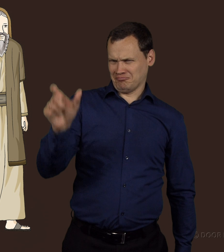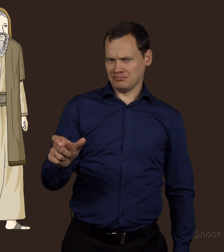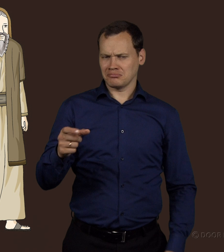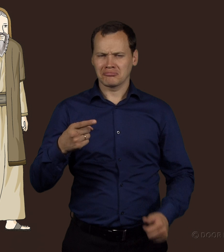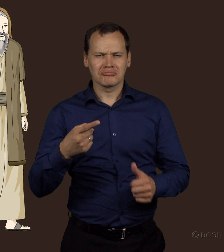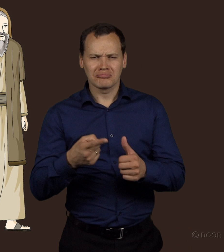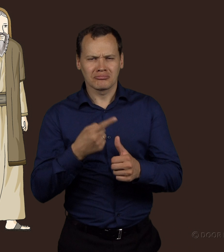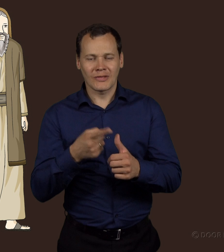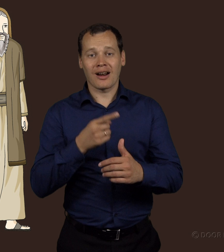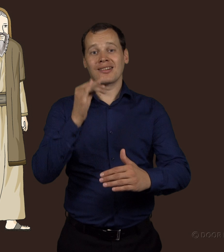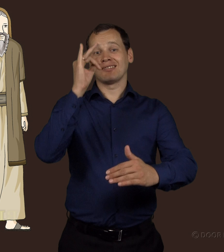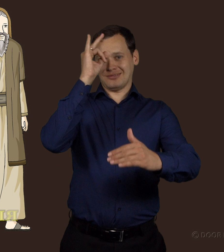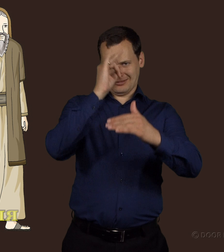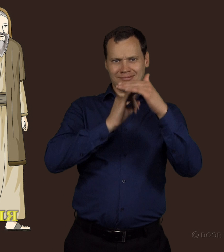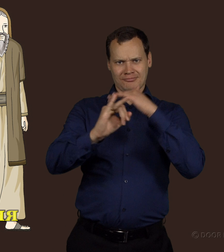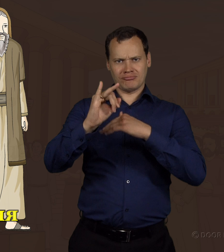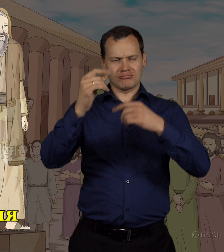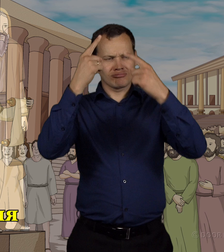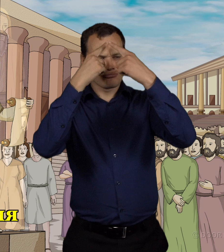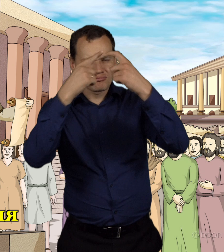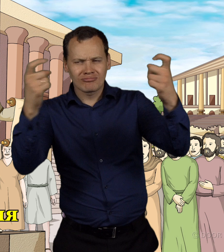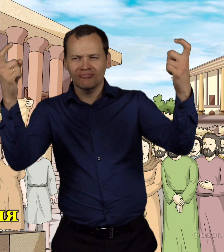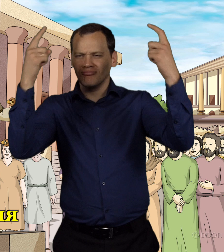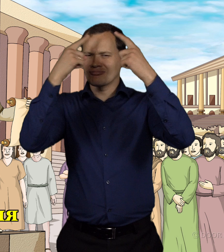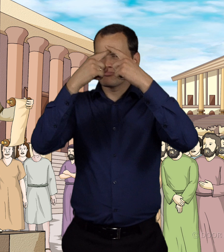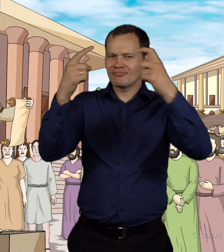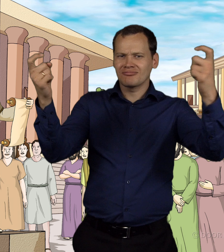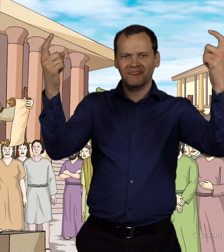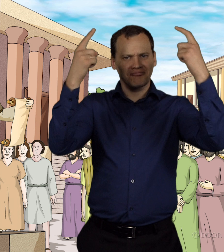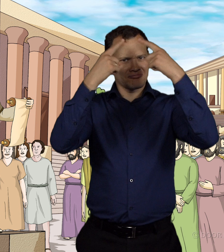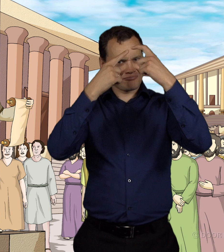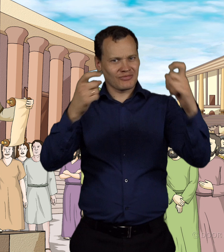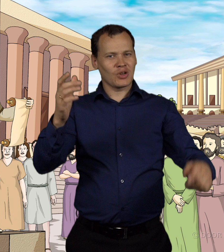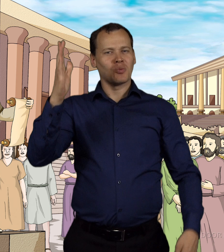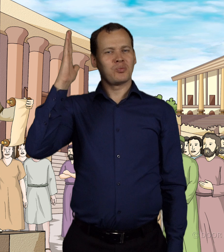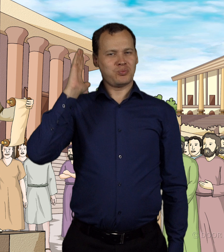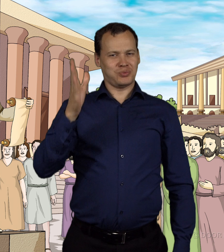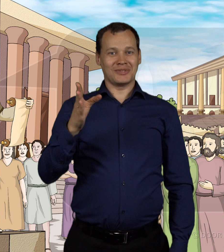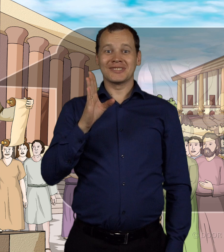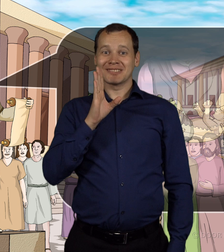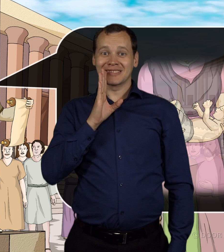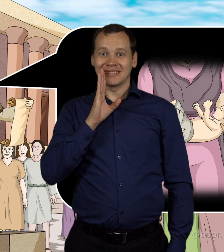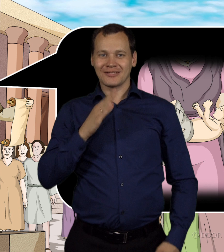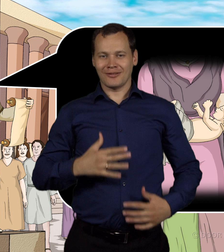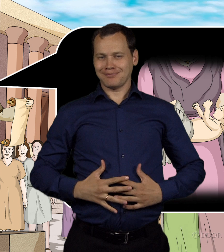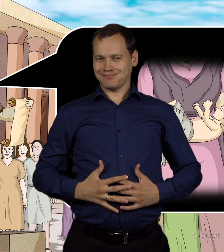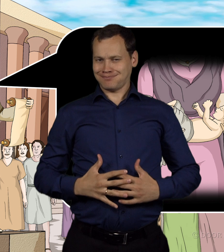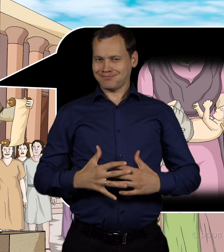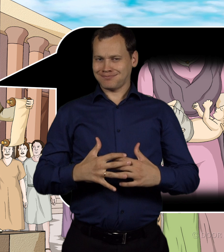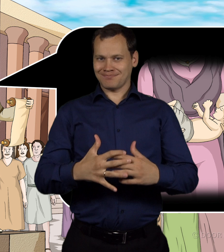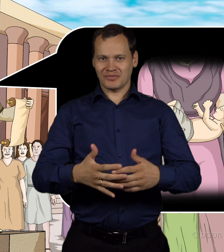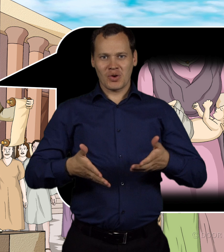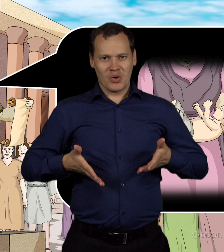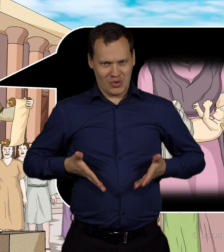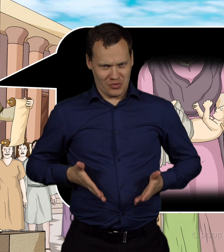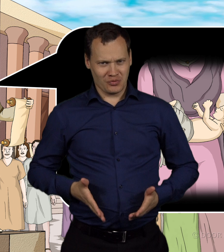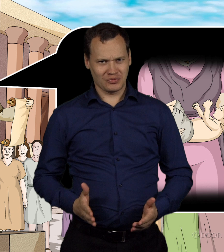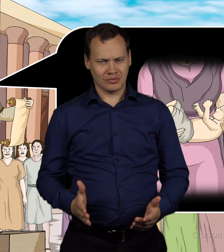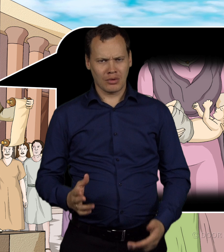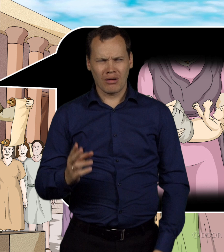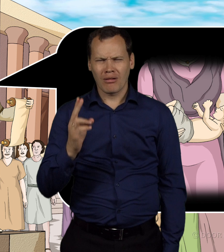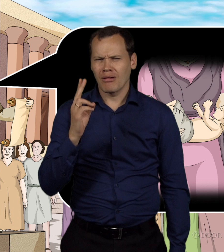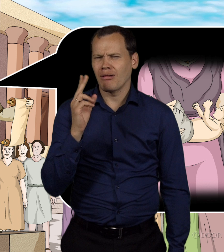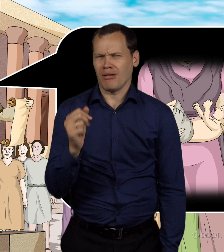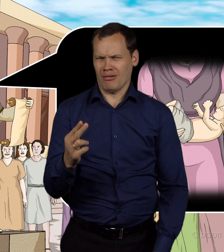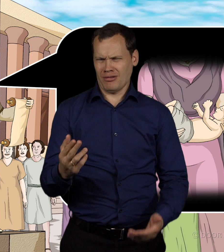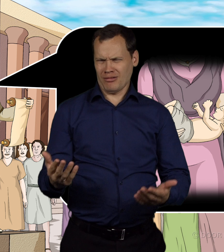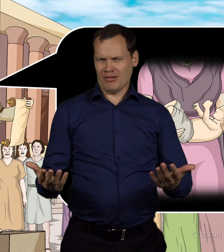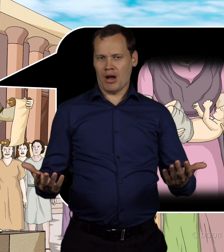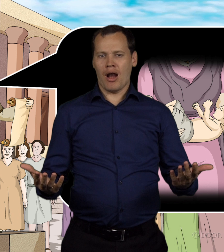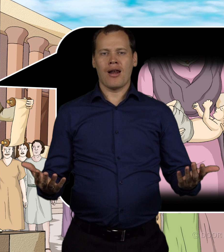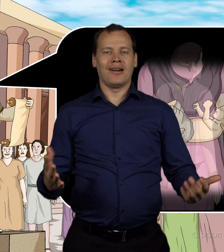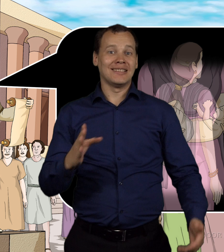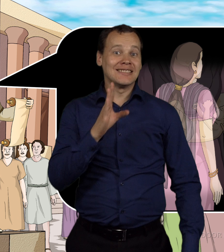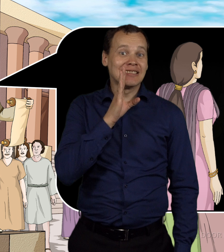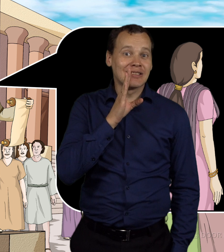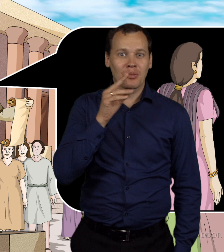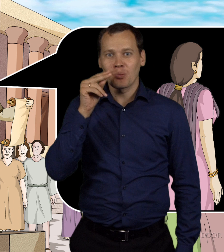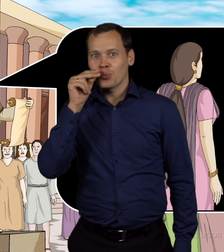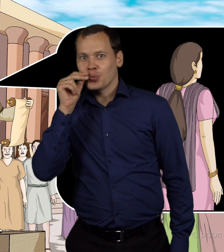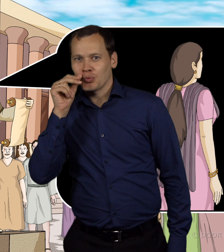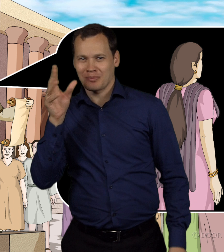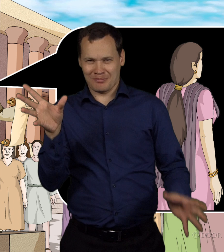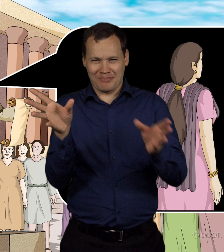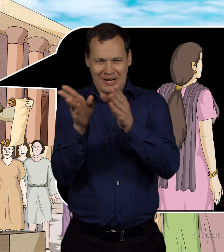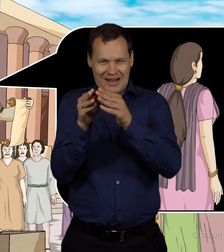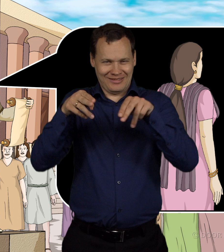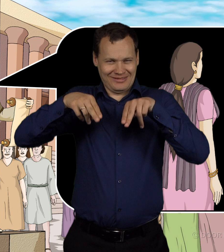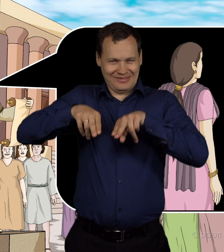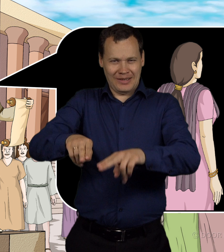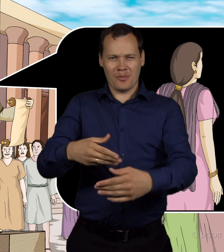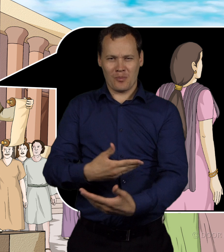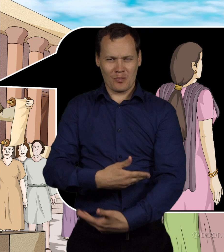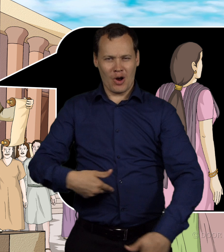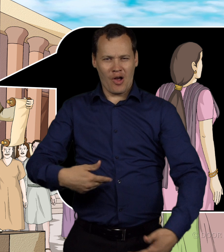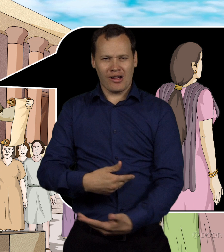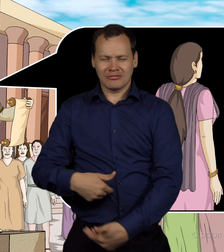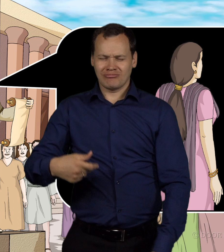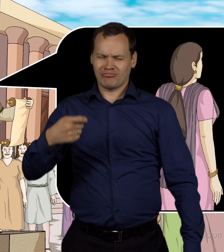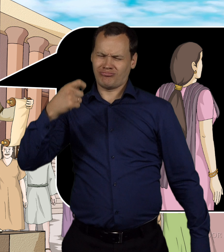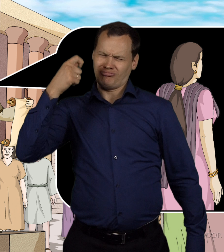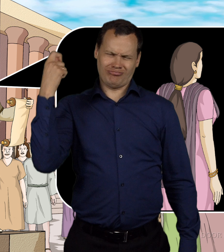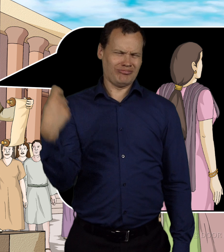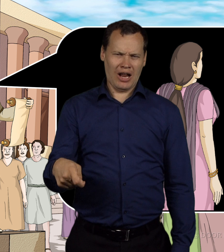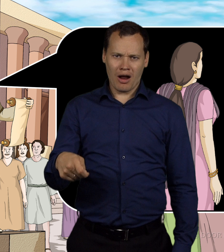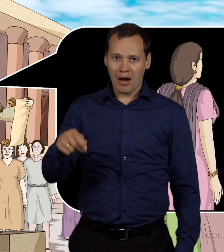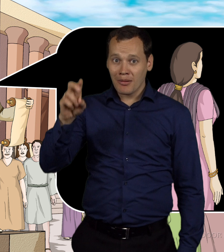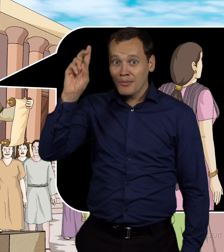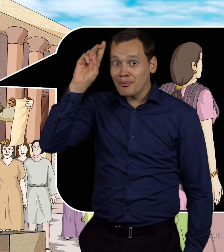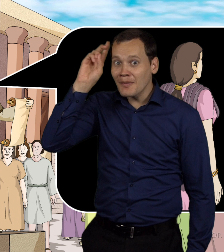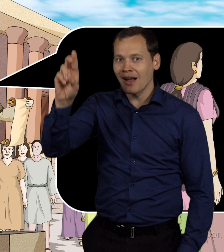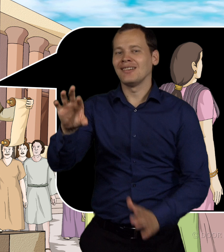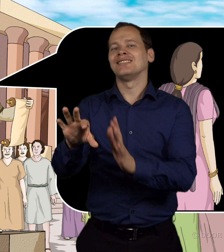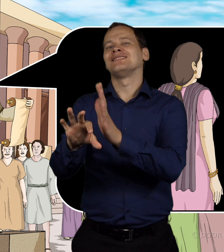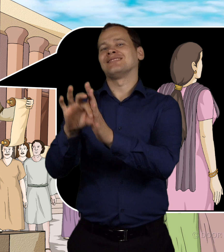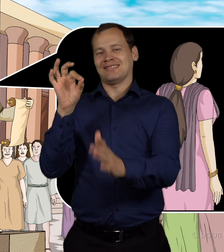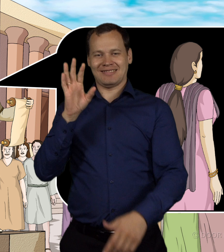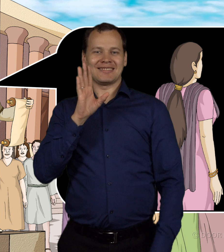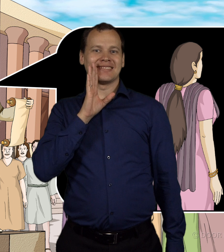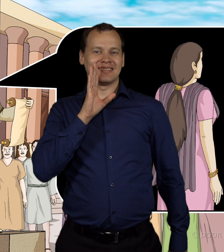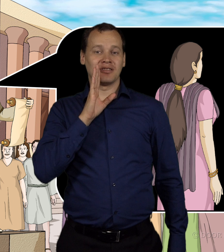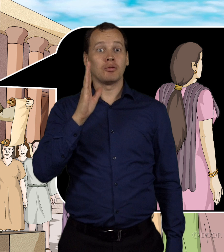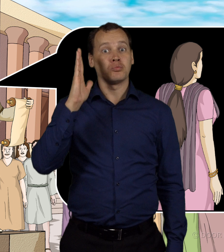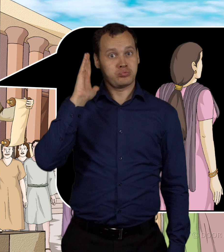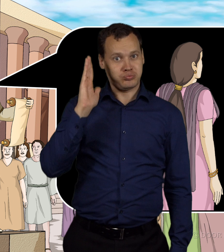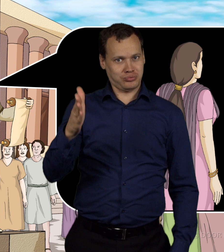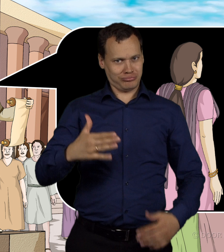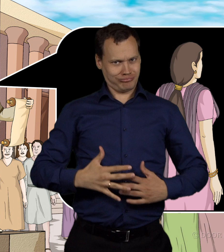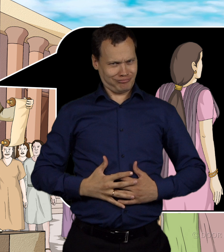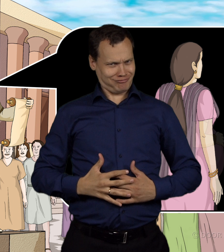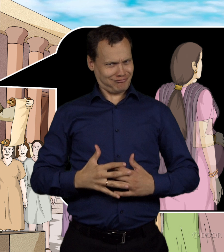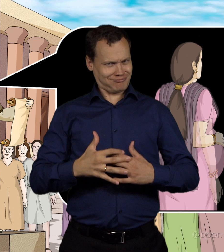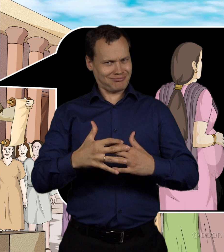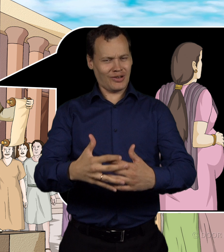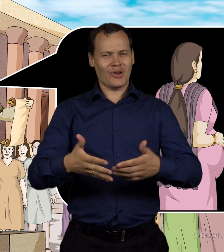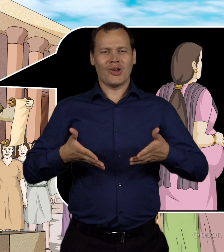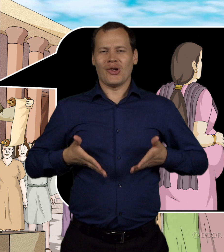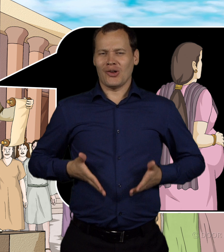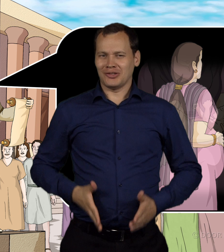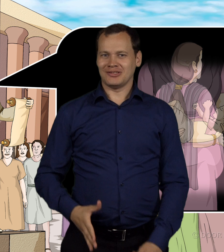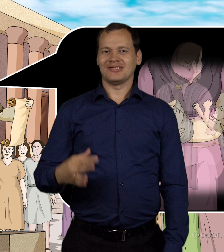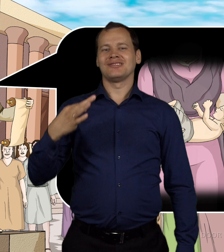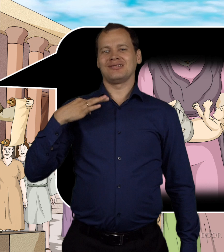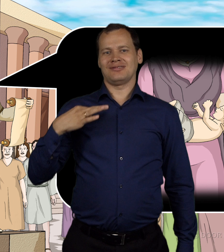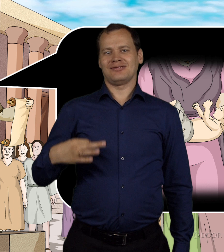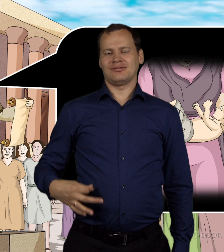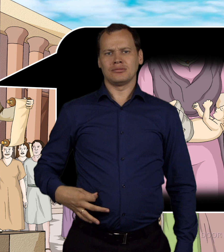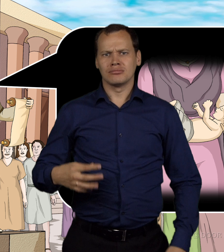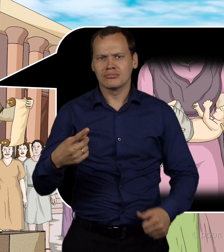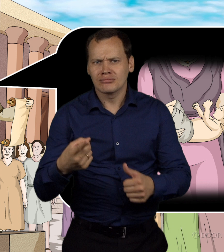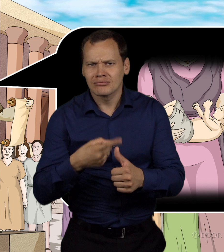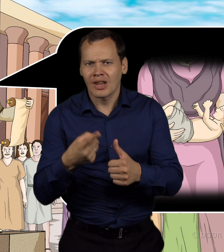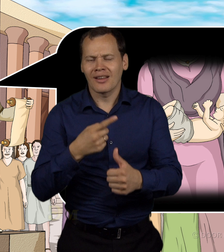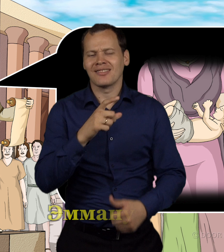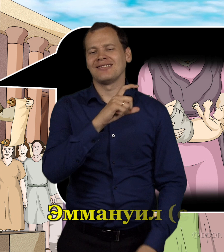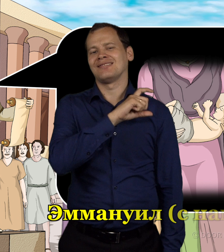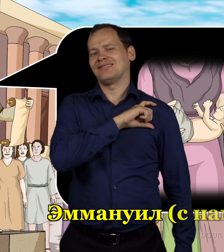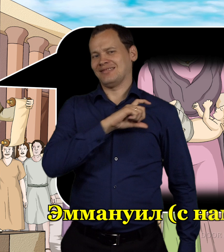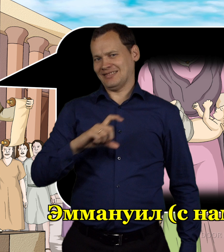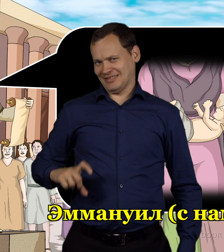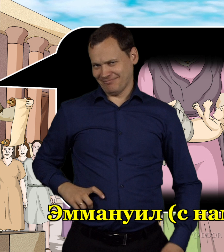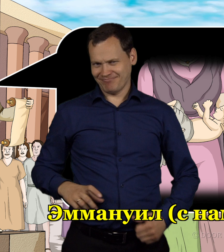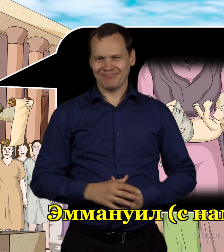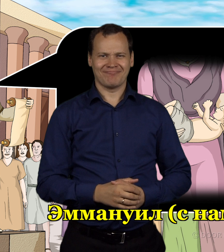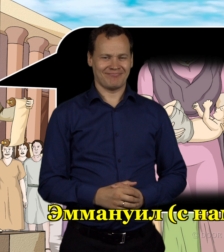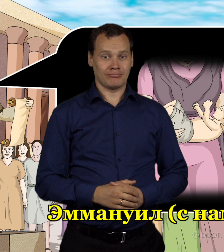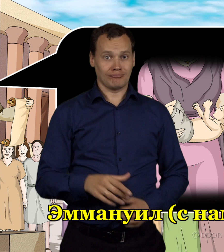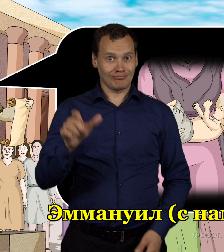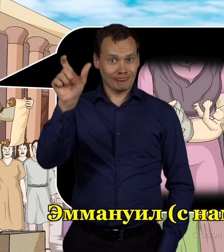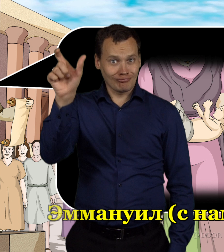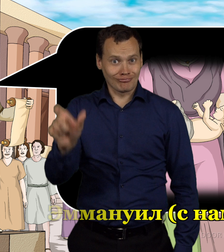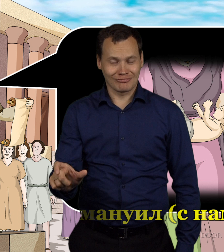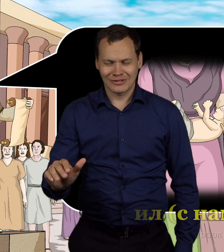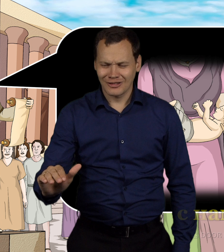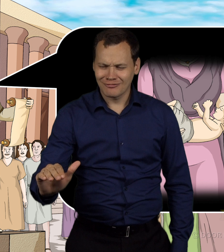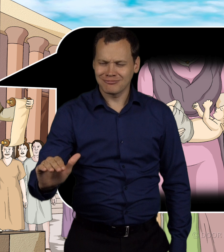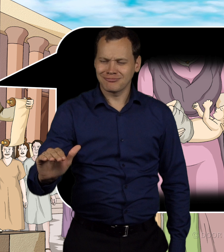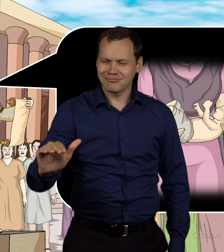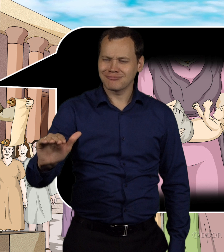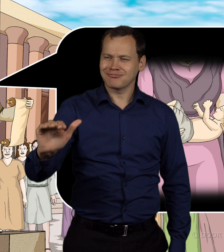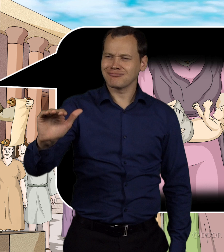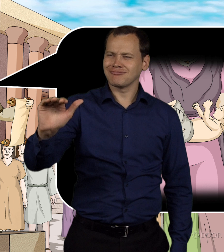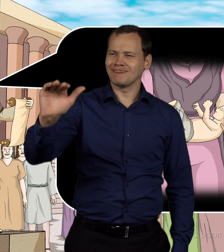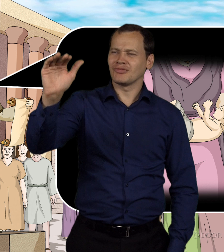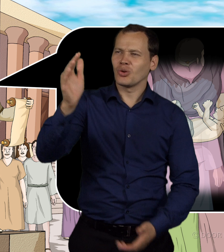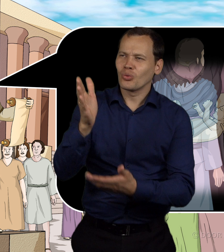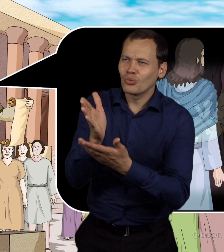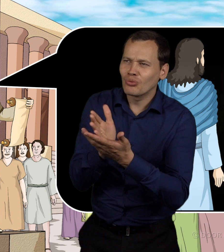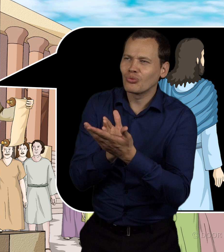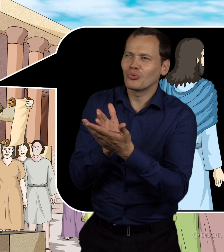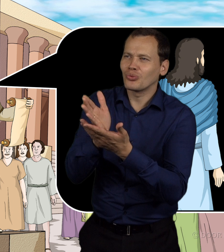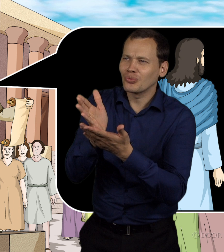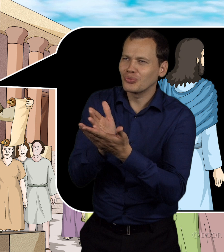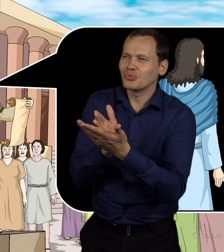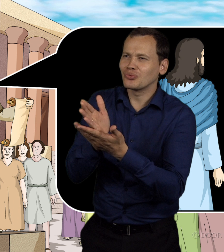Therefore the Lord Himself will give you a sign: Behold, the virgin will be with child and will give birth to a son, and will call Him Immanuel.